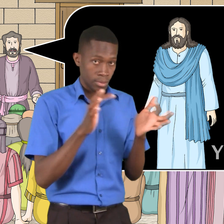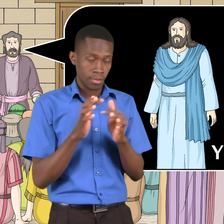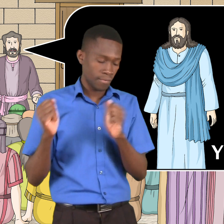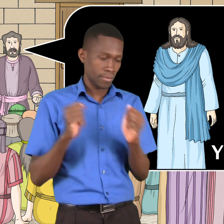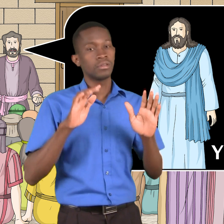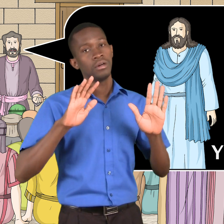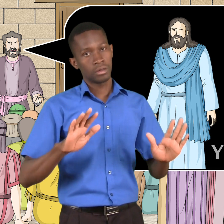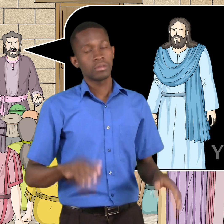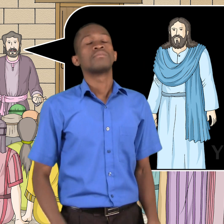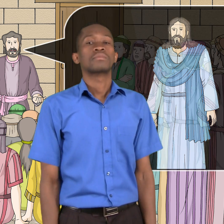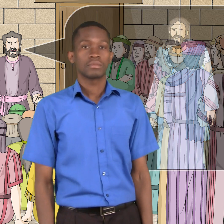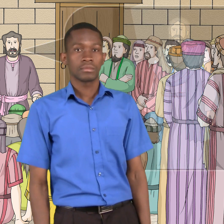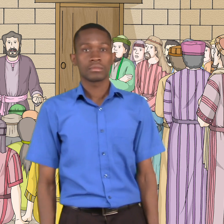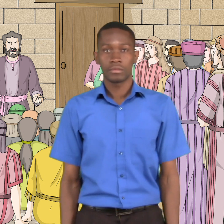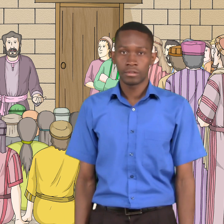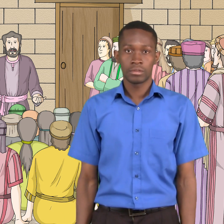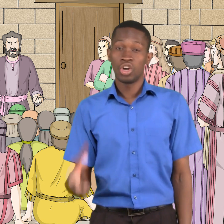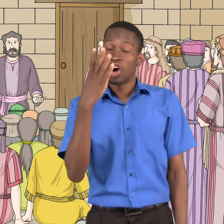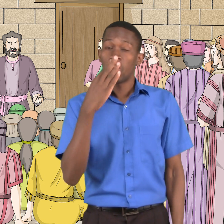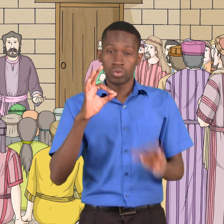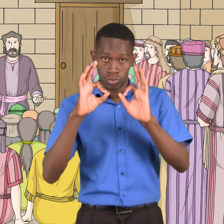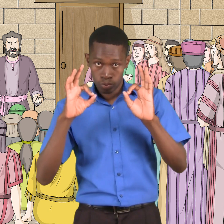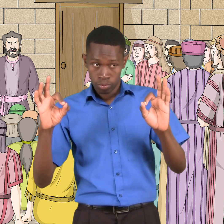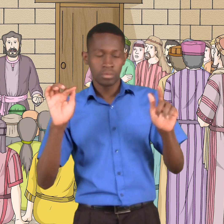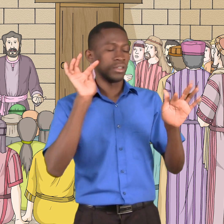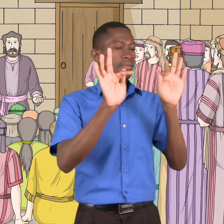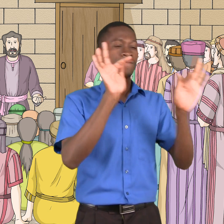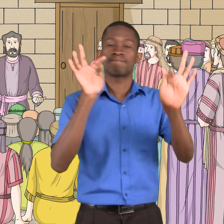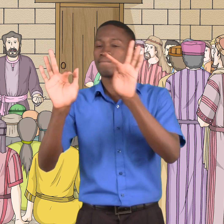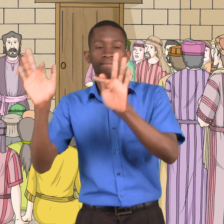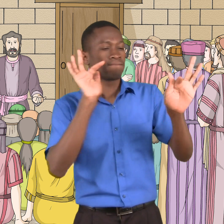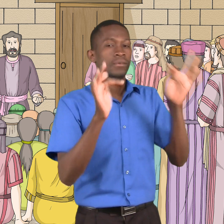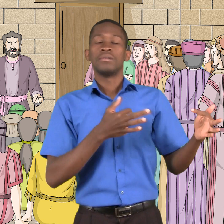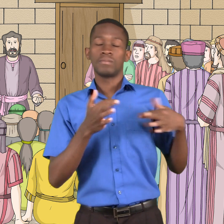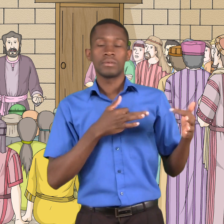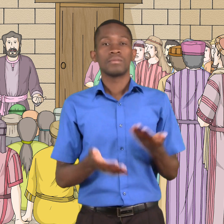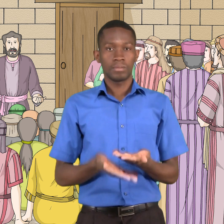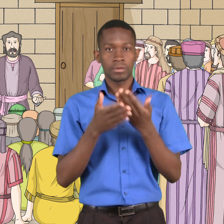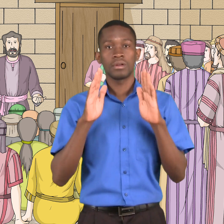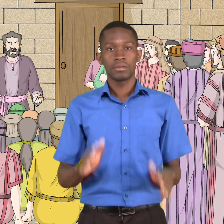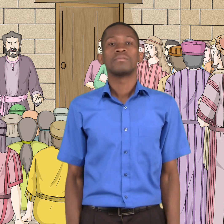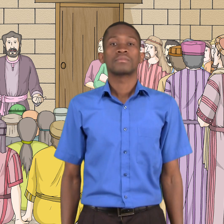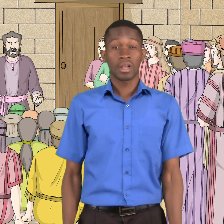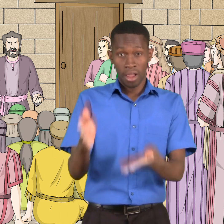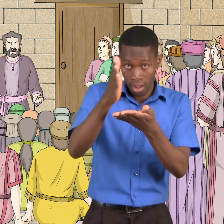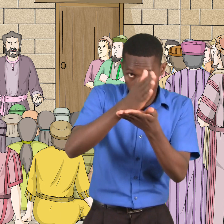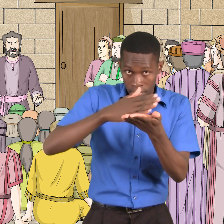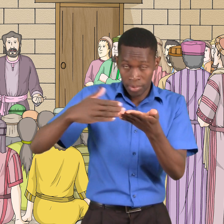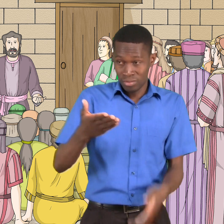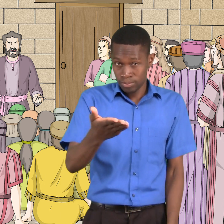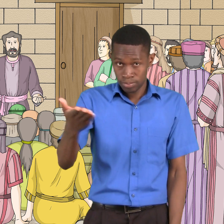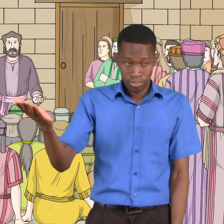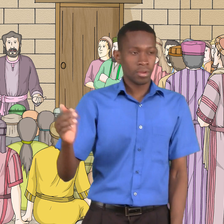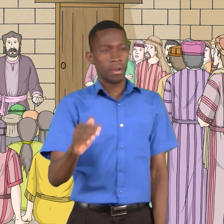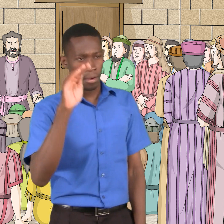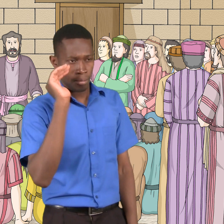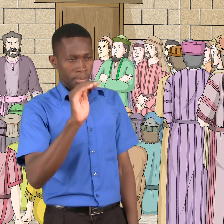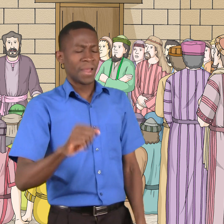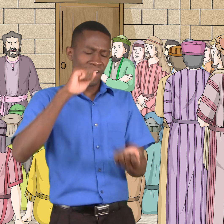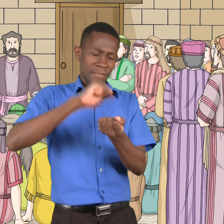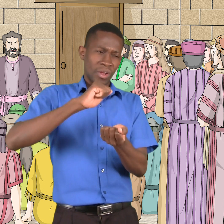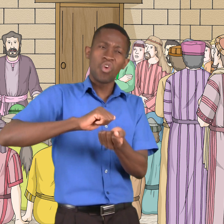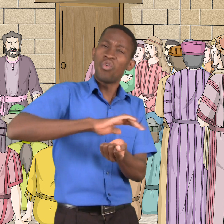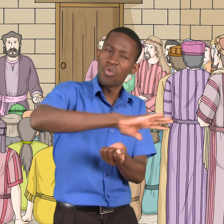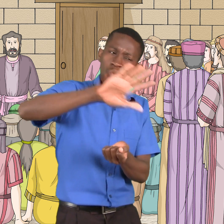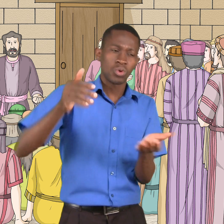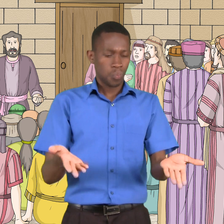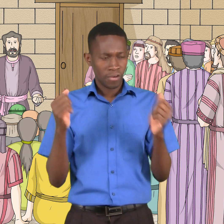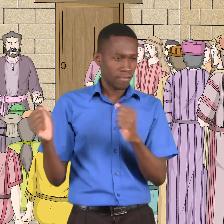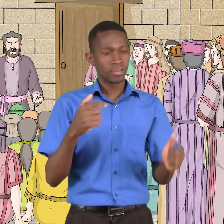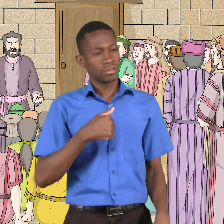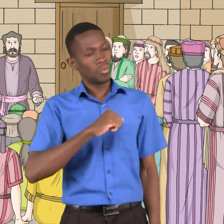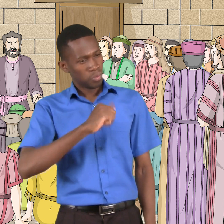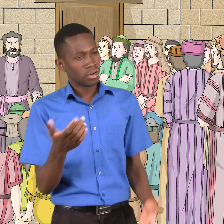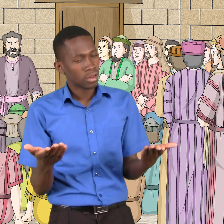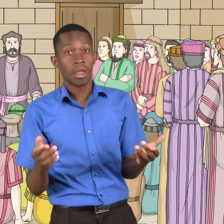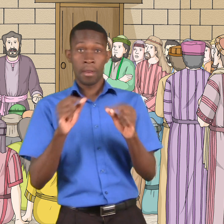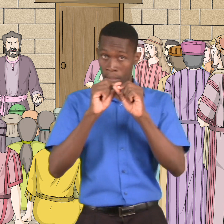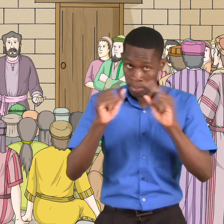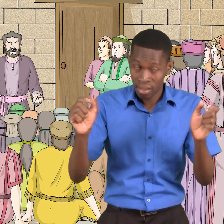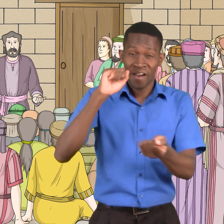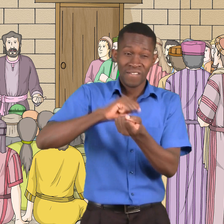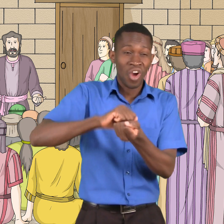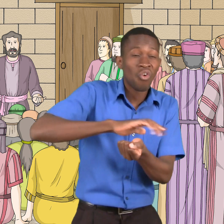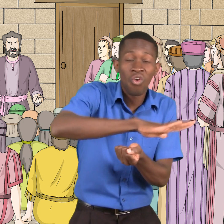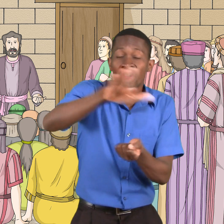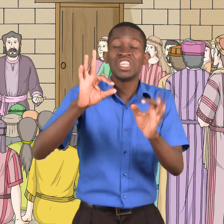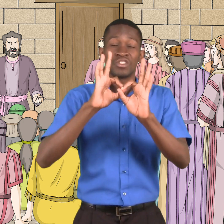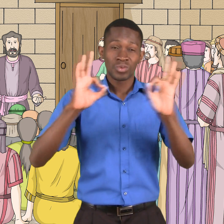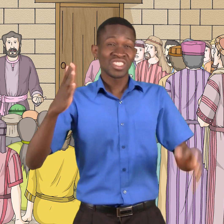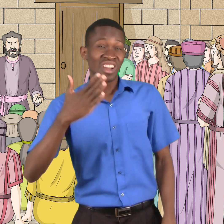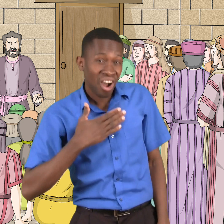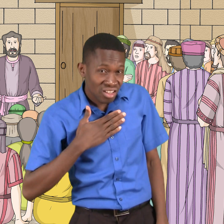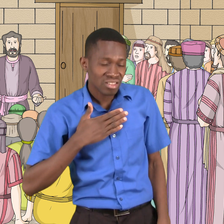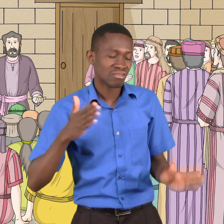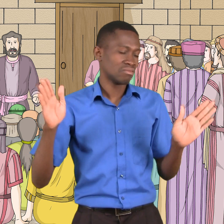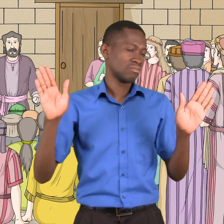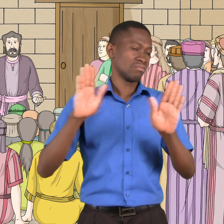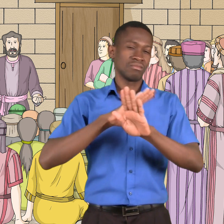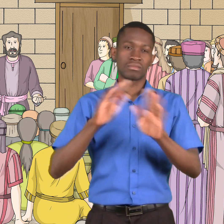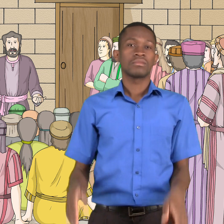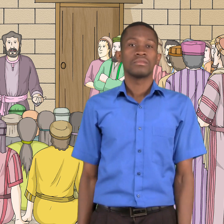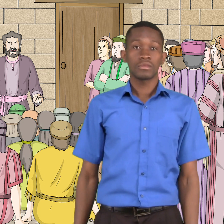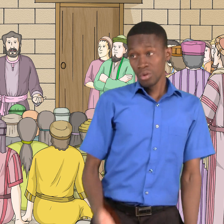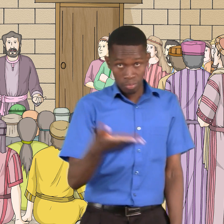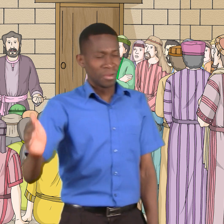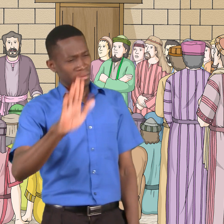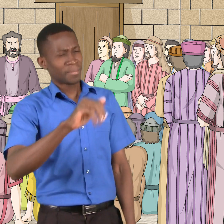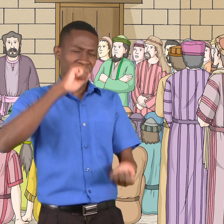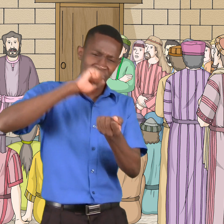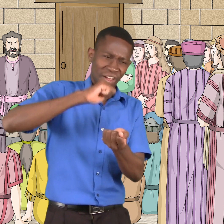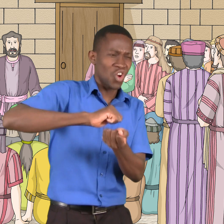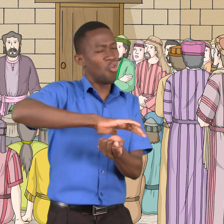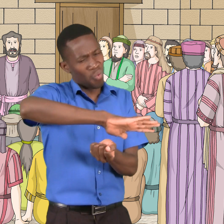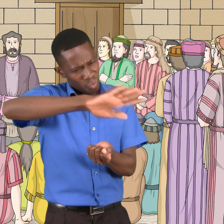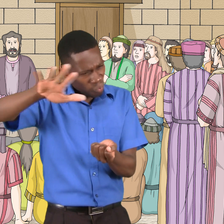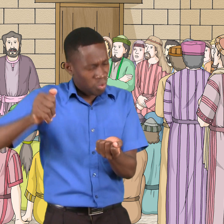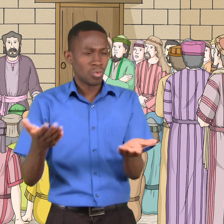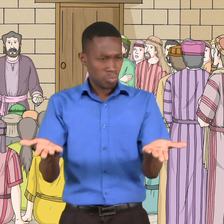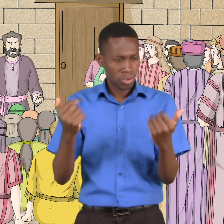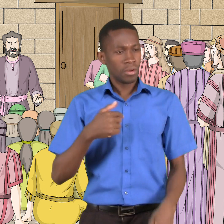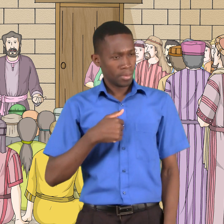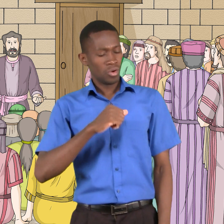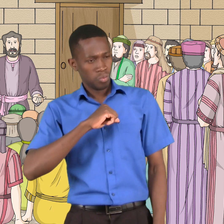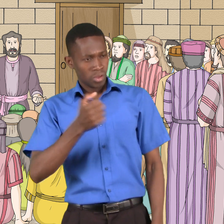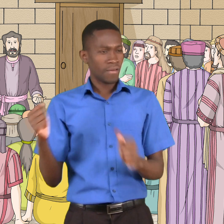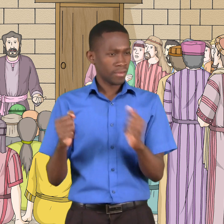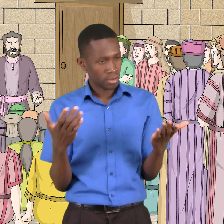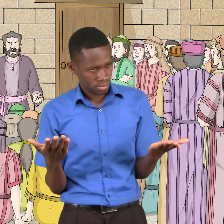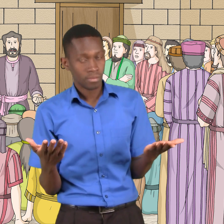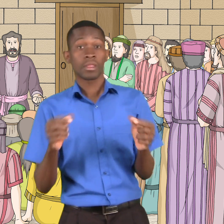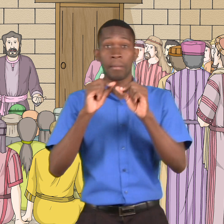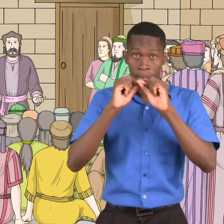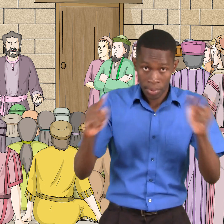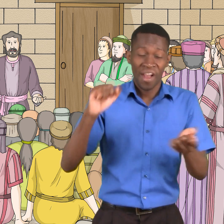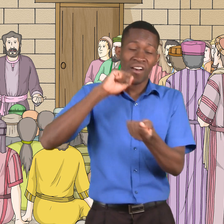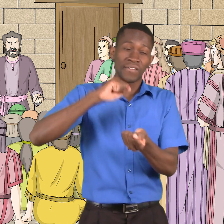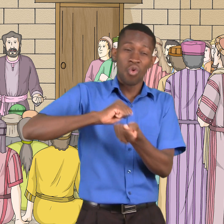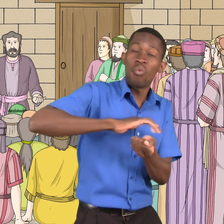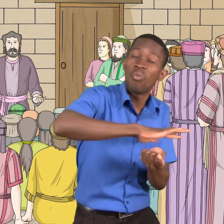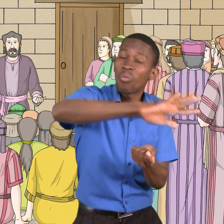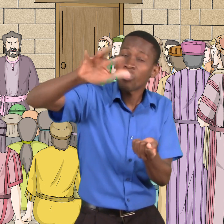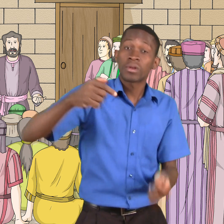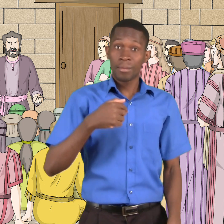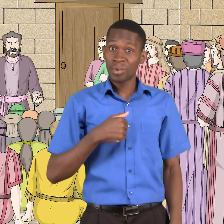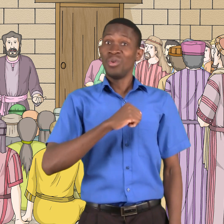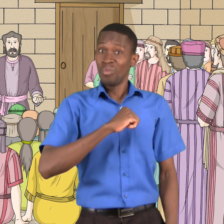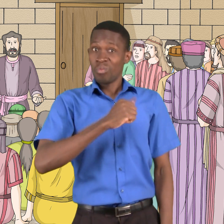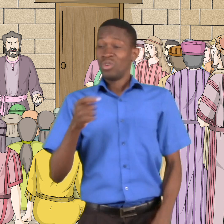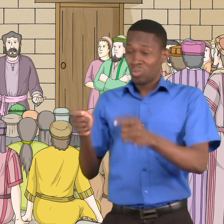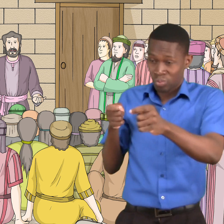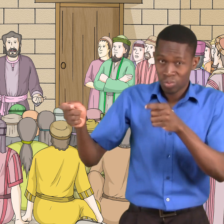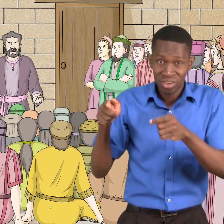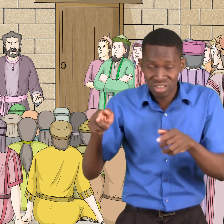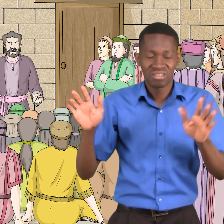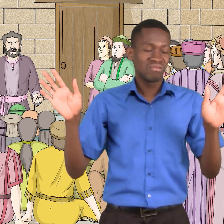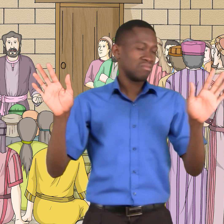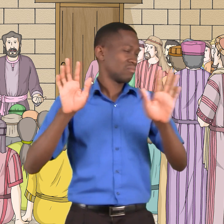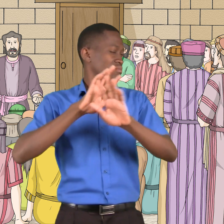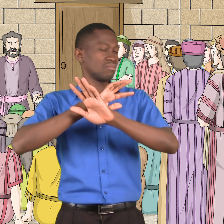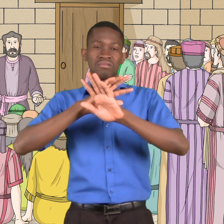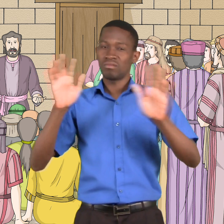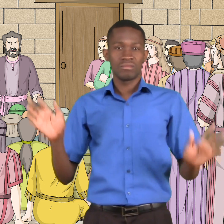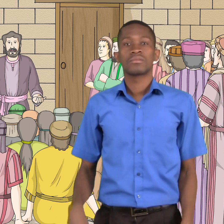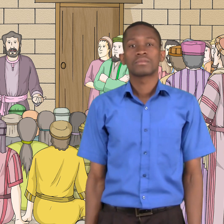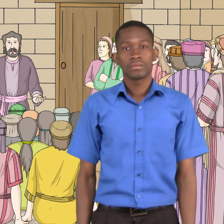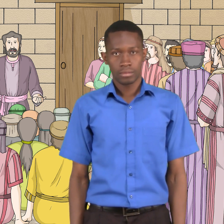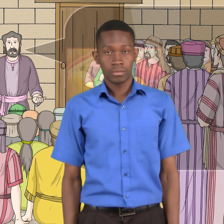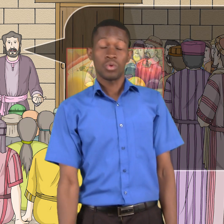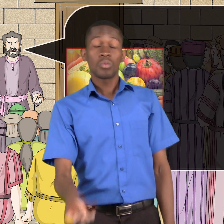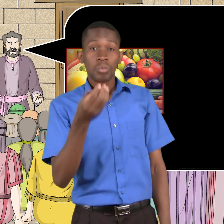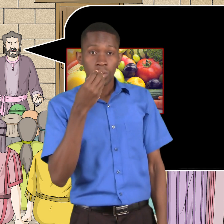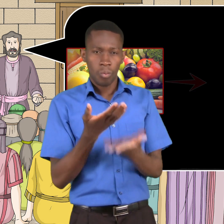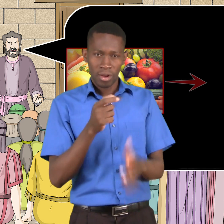“Everything is permissible for me,” but not everything is beneficial. “Everything is permissible for me,” but I will not be mastered by anything.